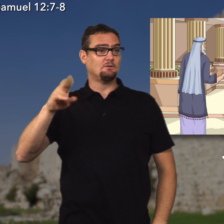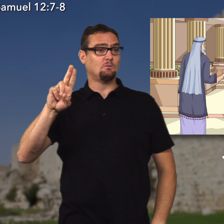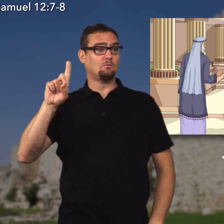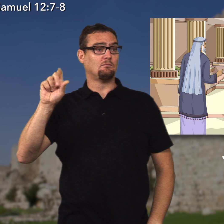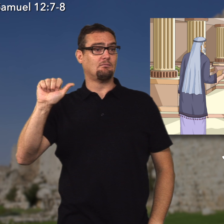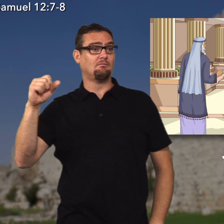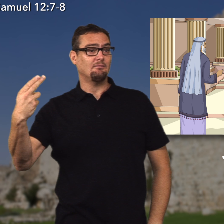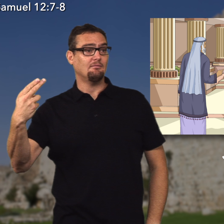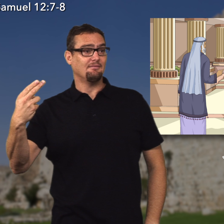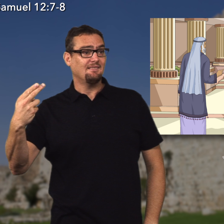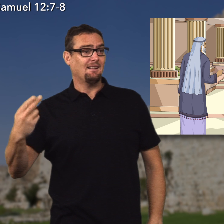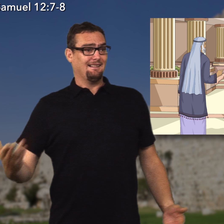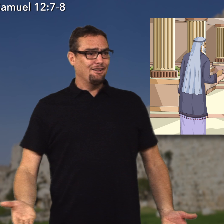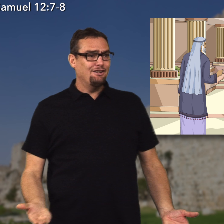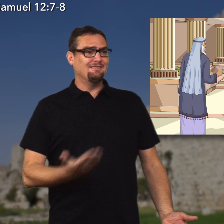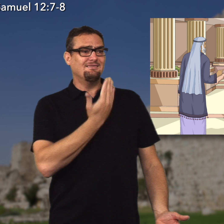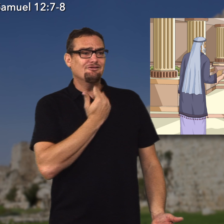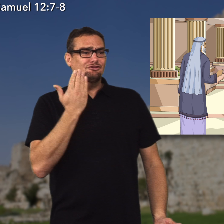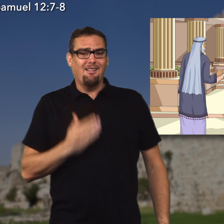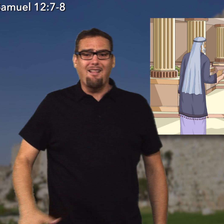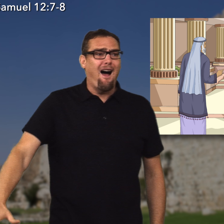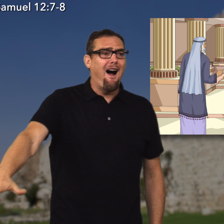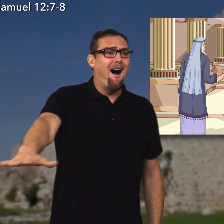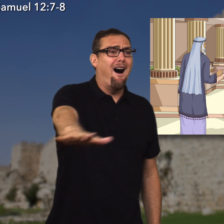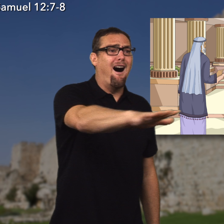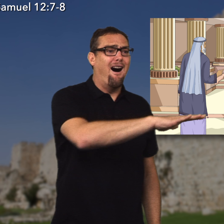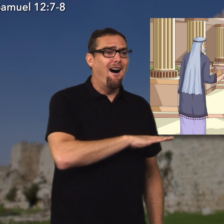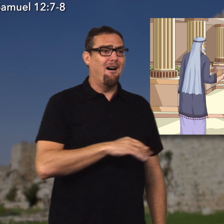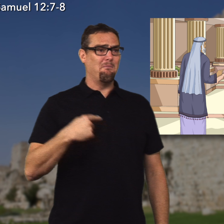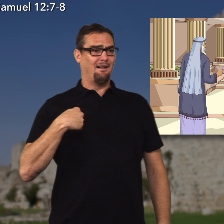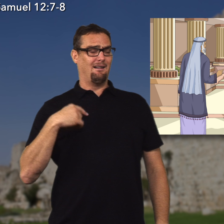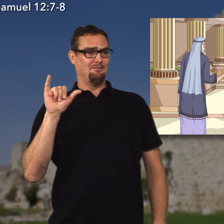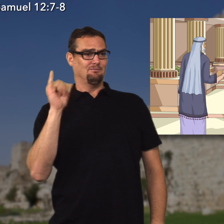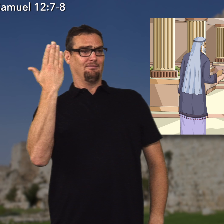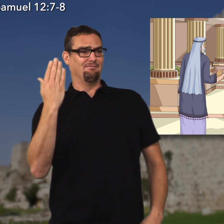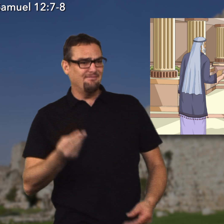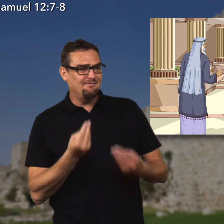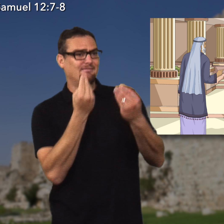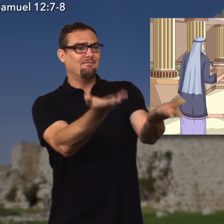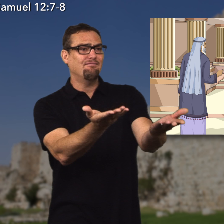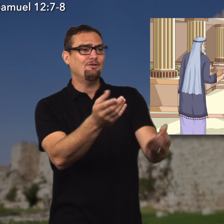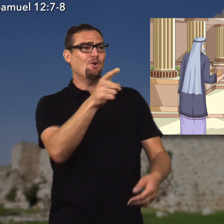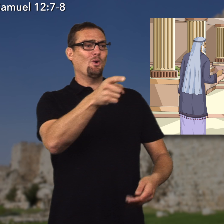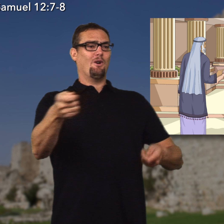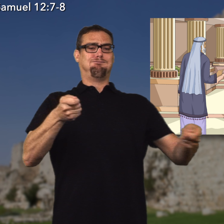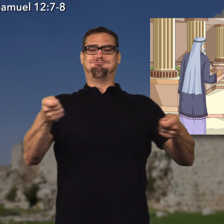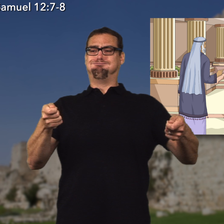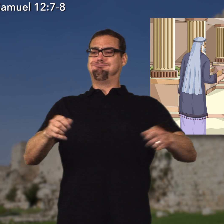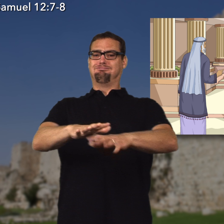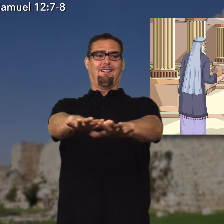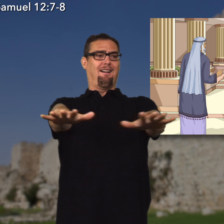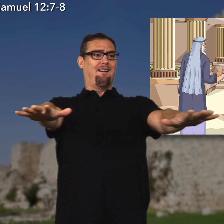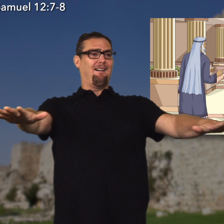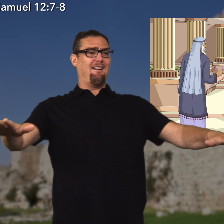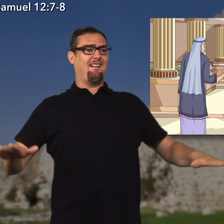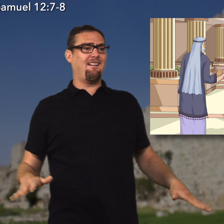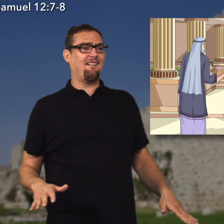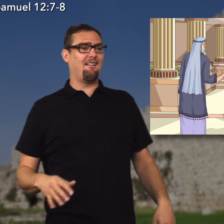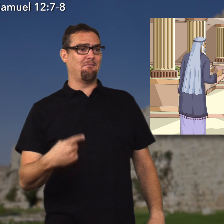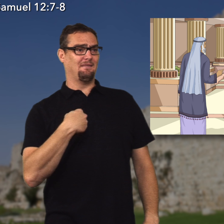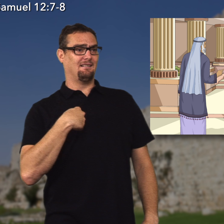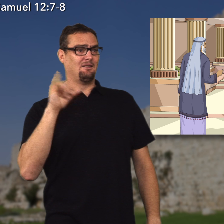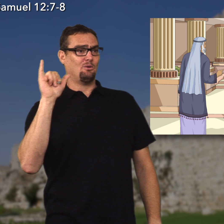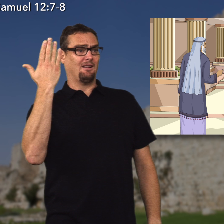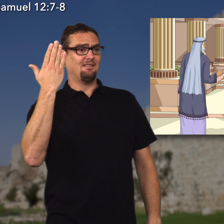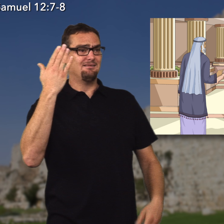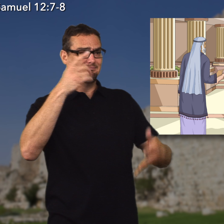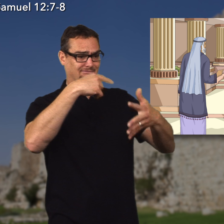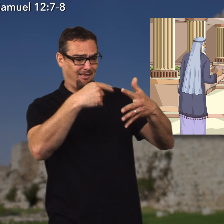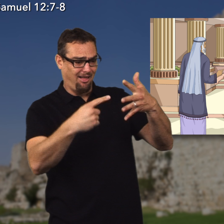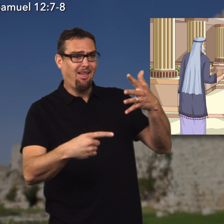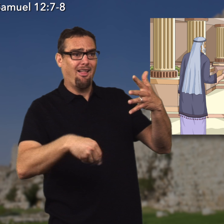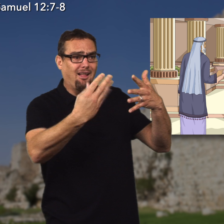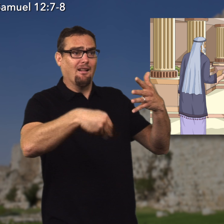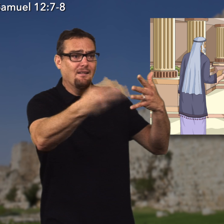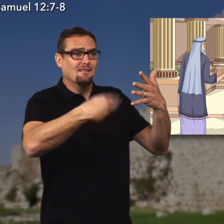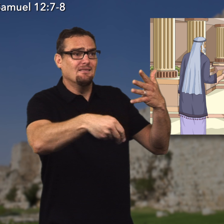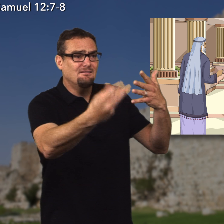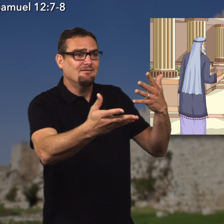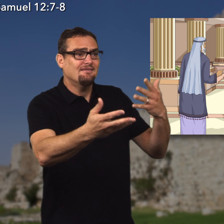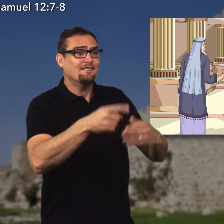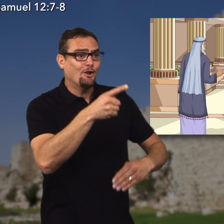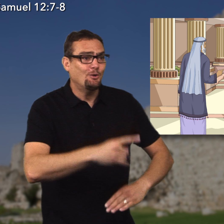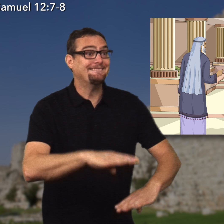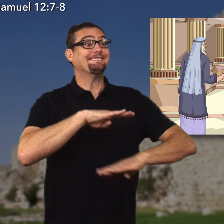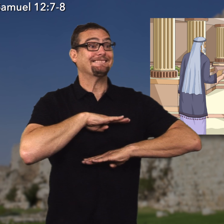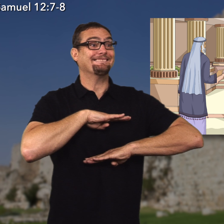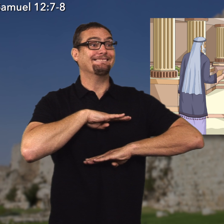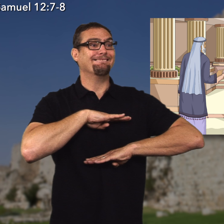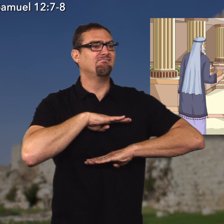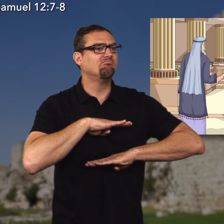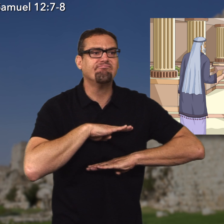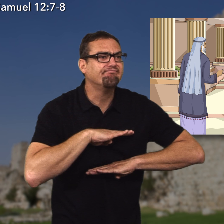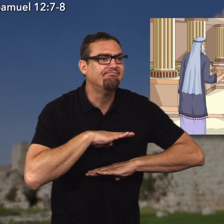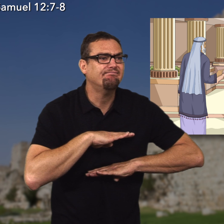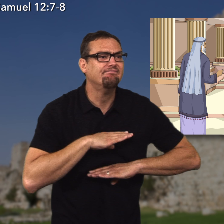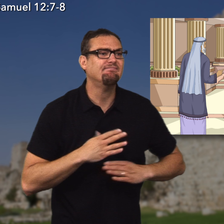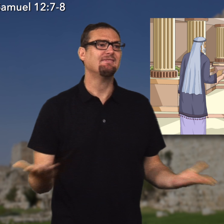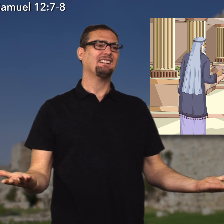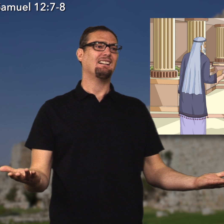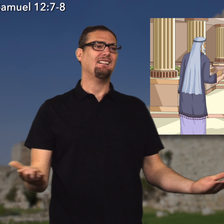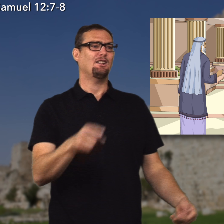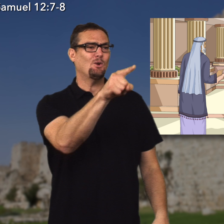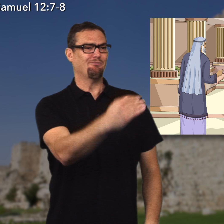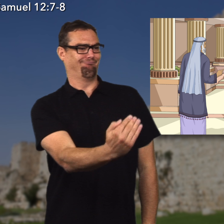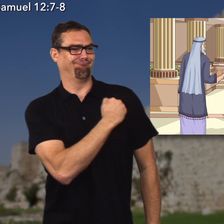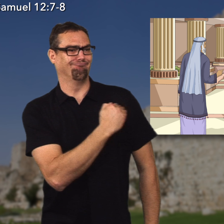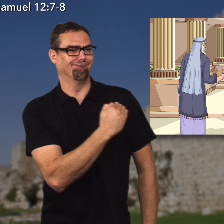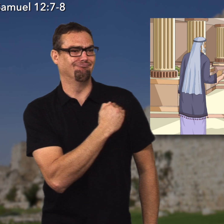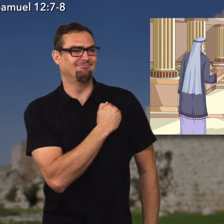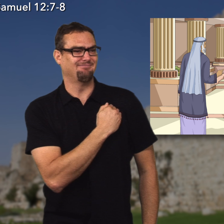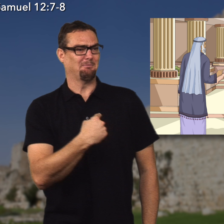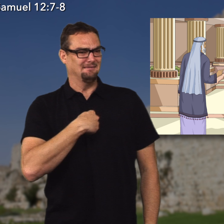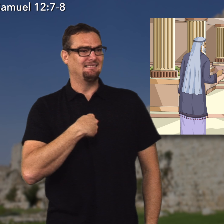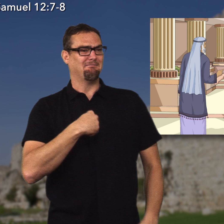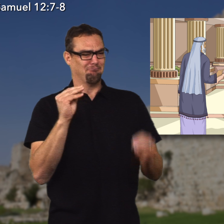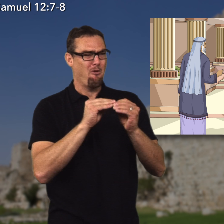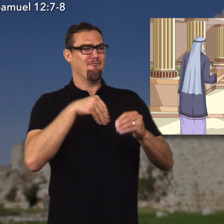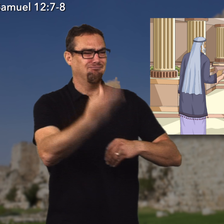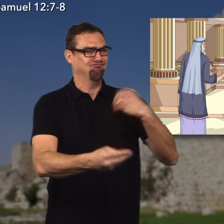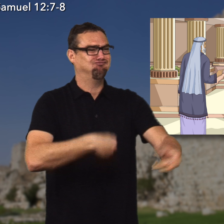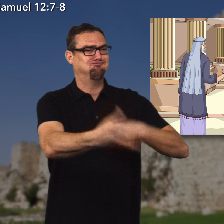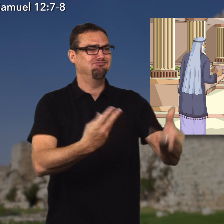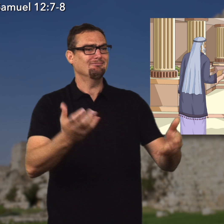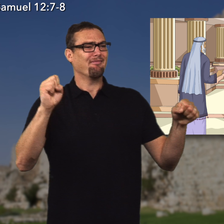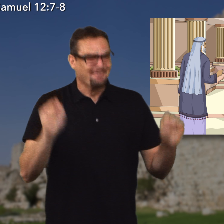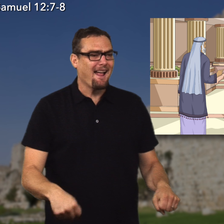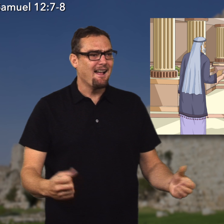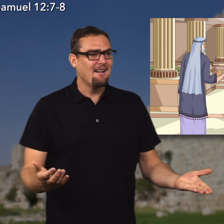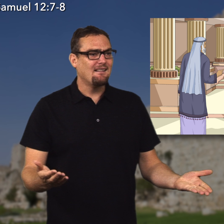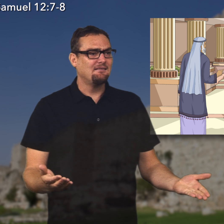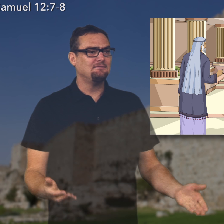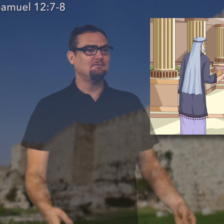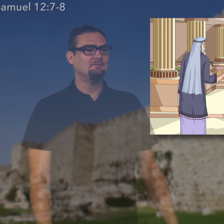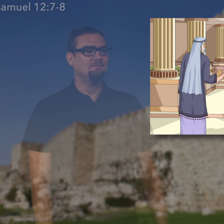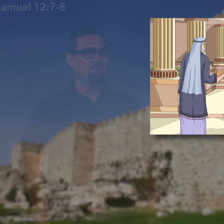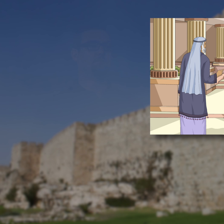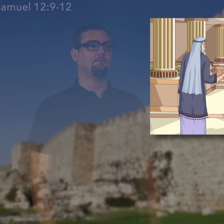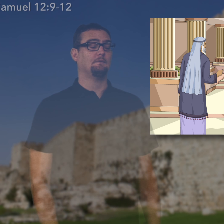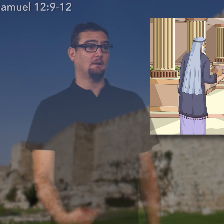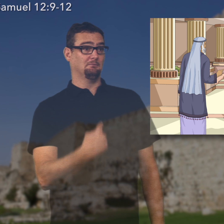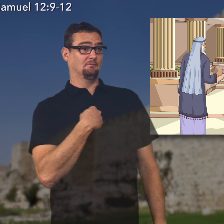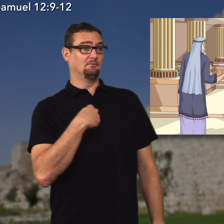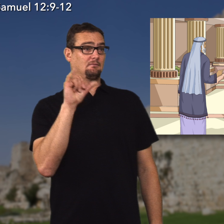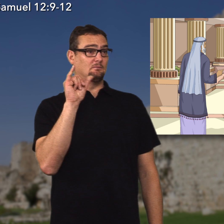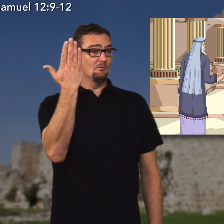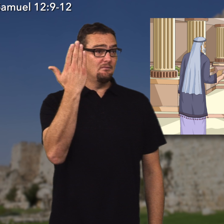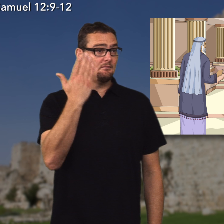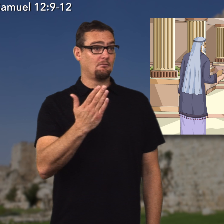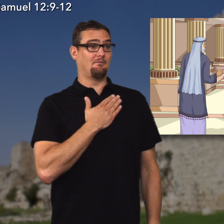I gave you the house of Israel and Judah, and if that was not enough, I would have given you even more.